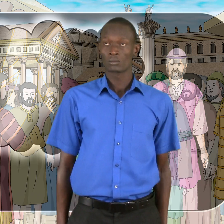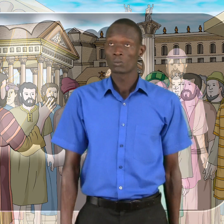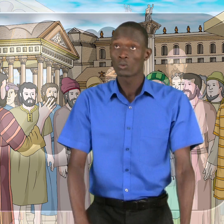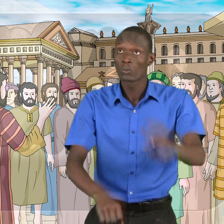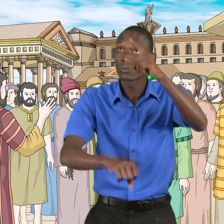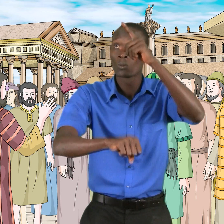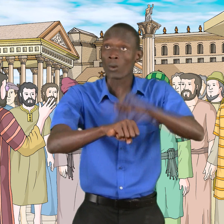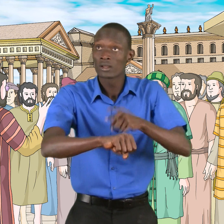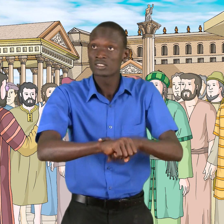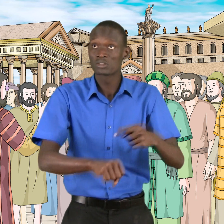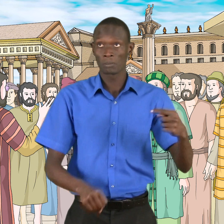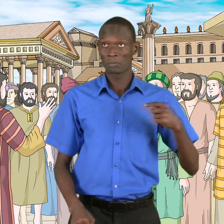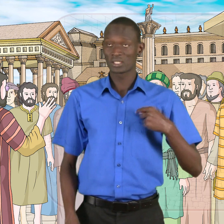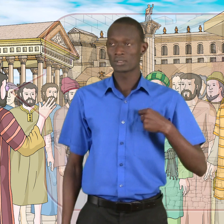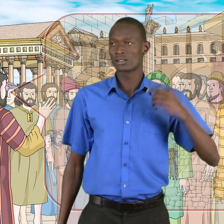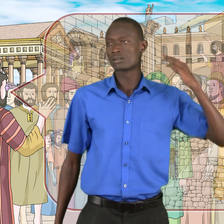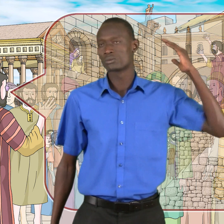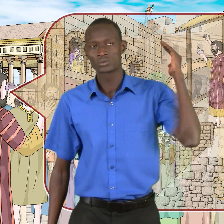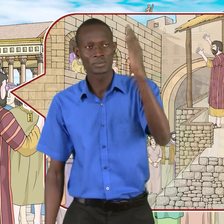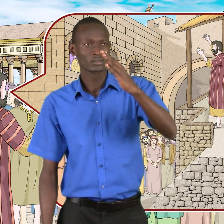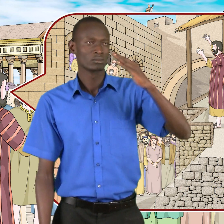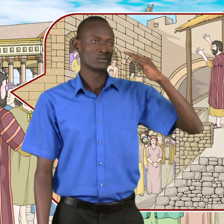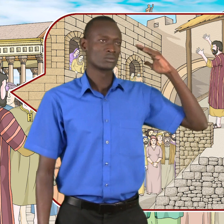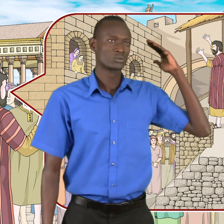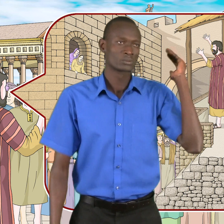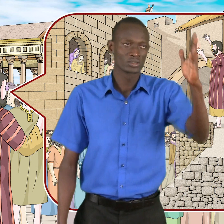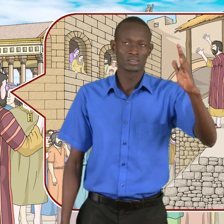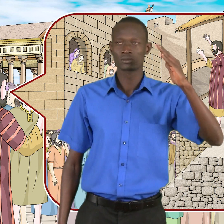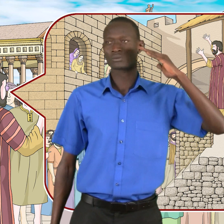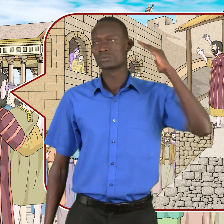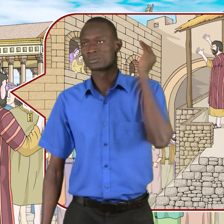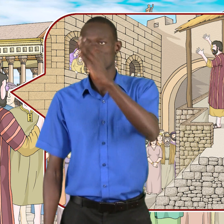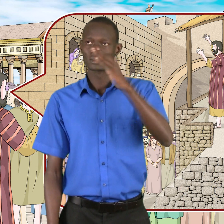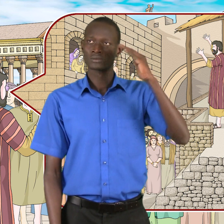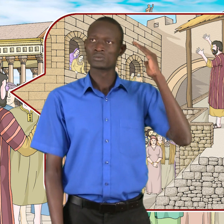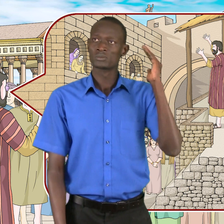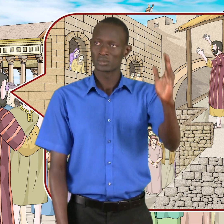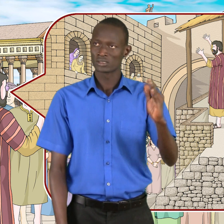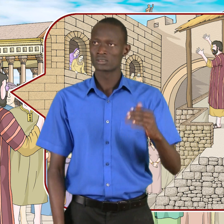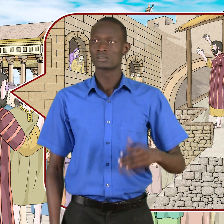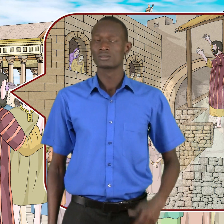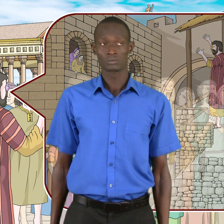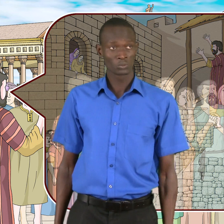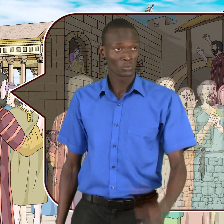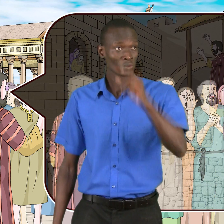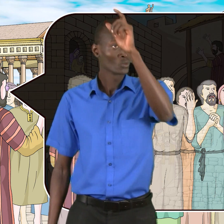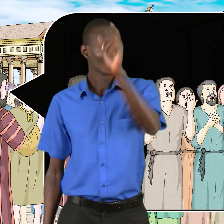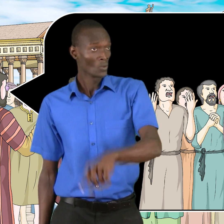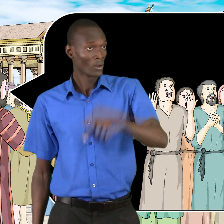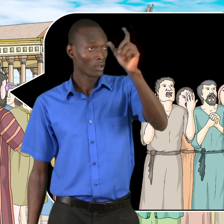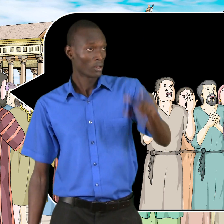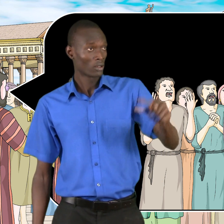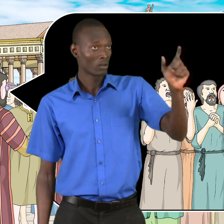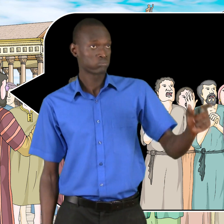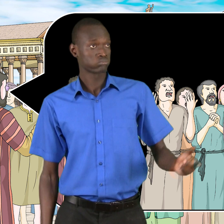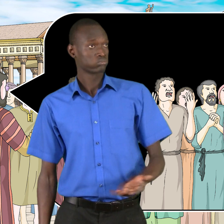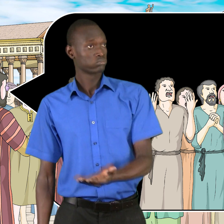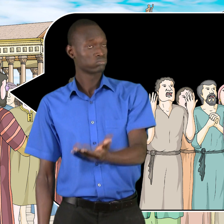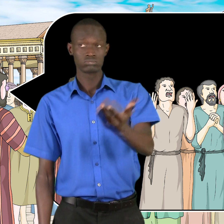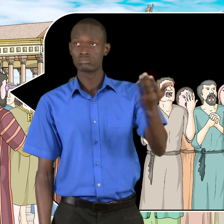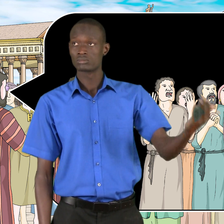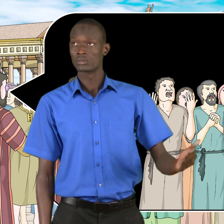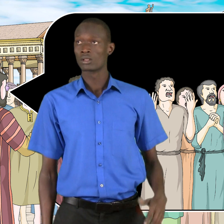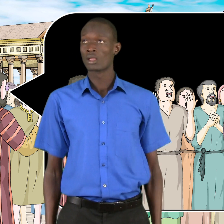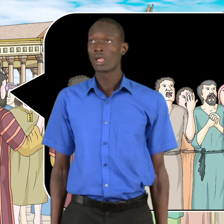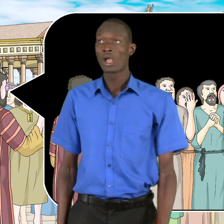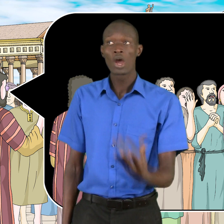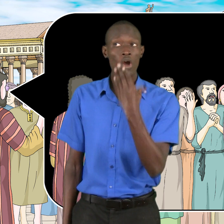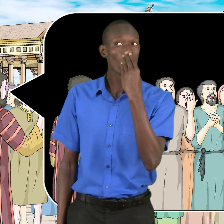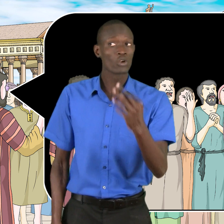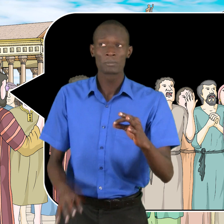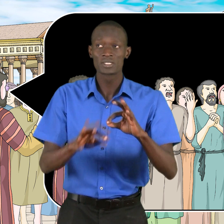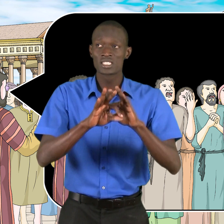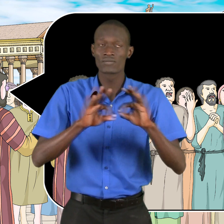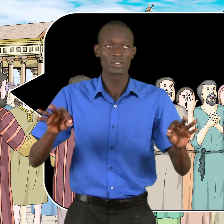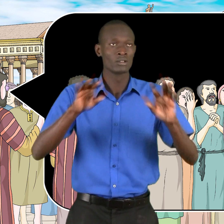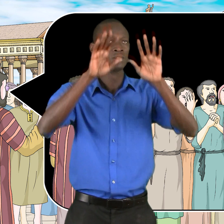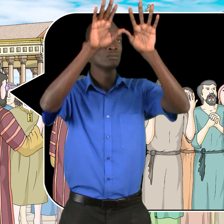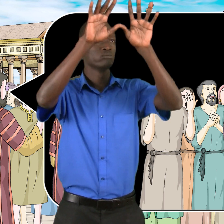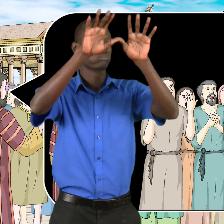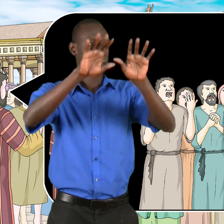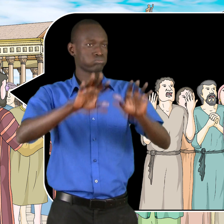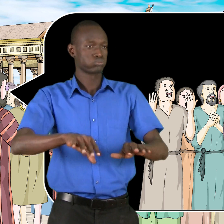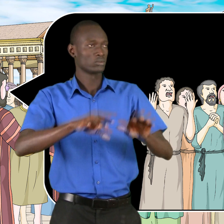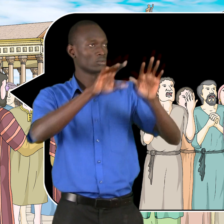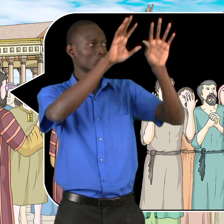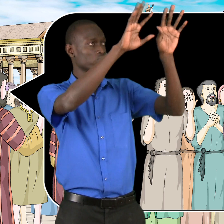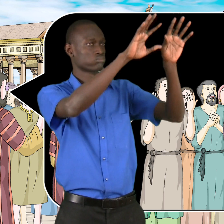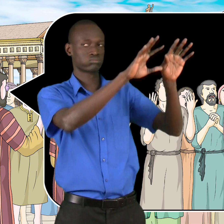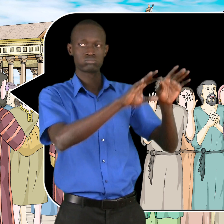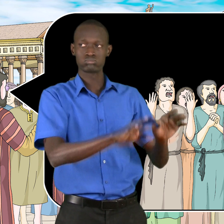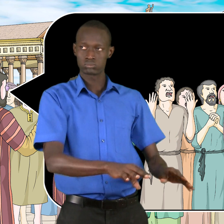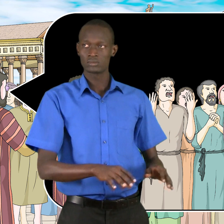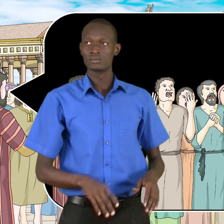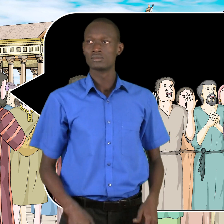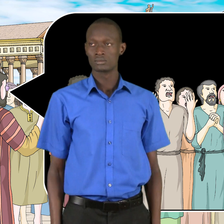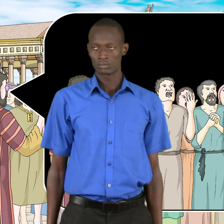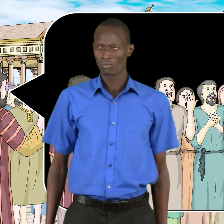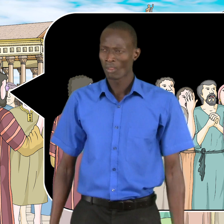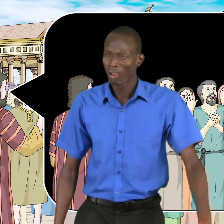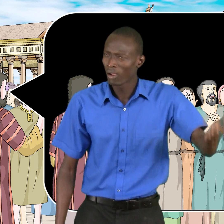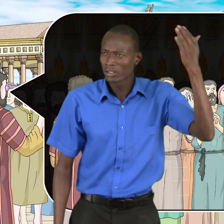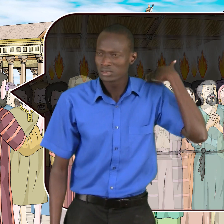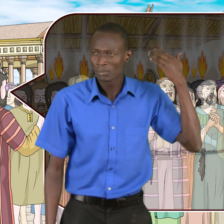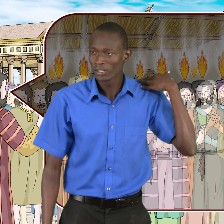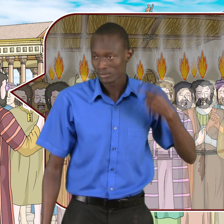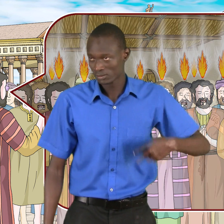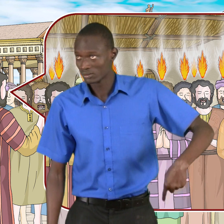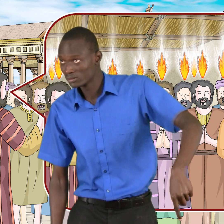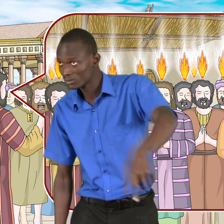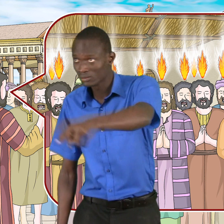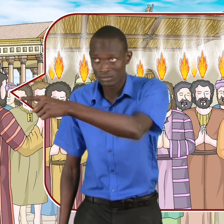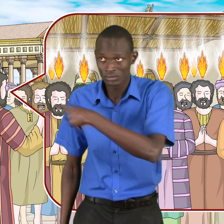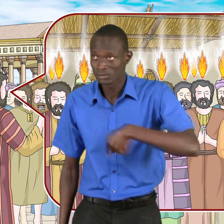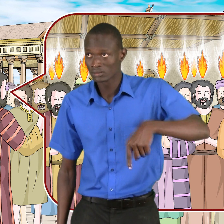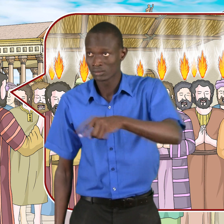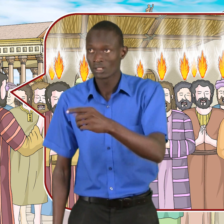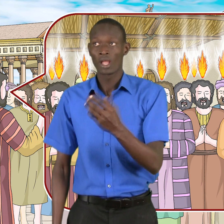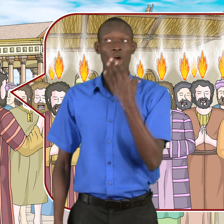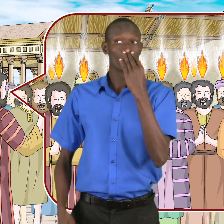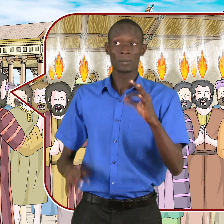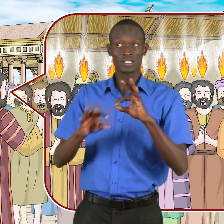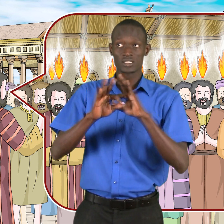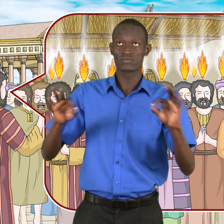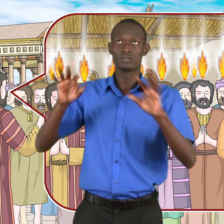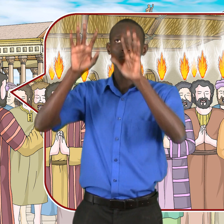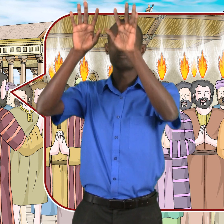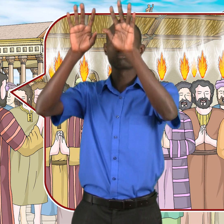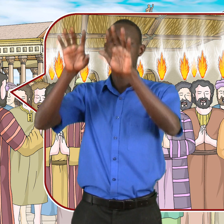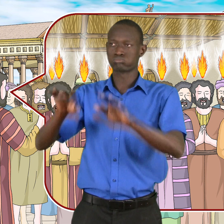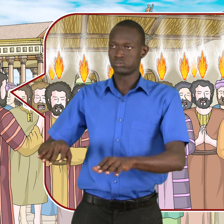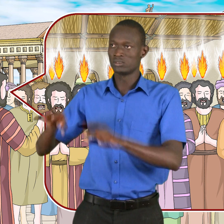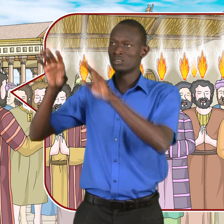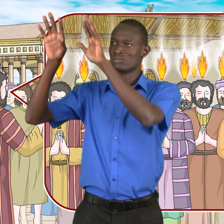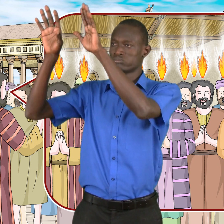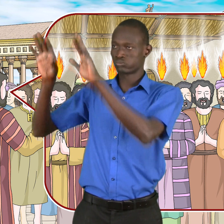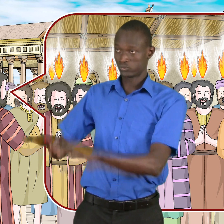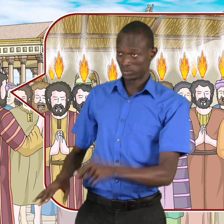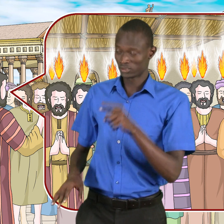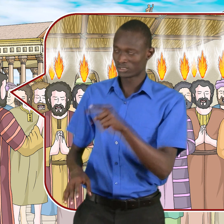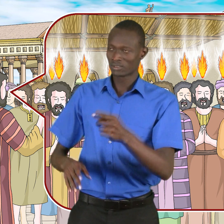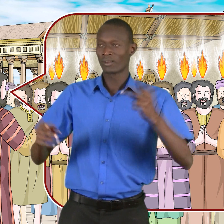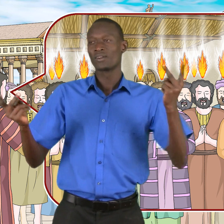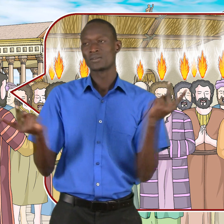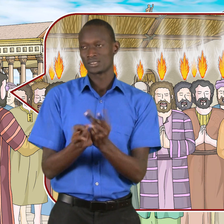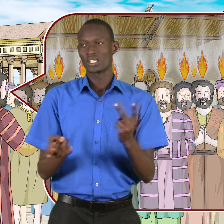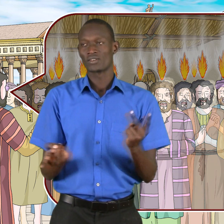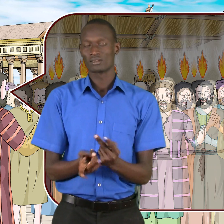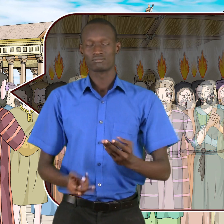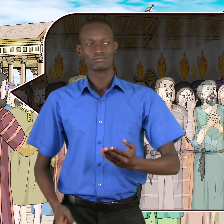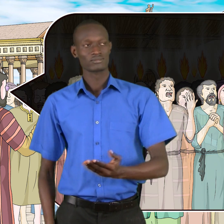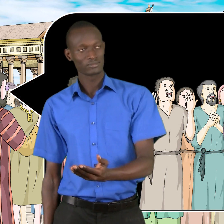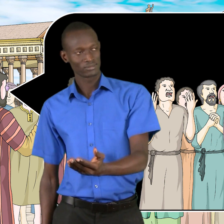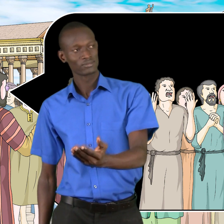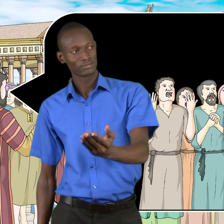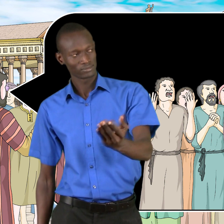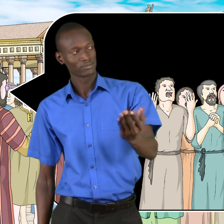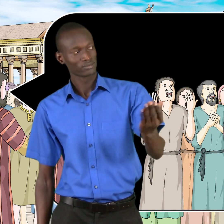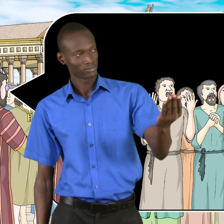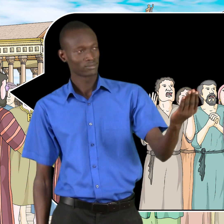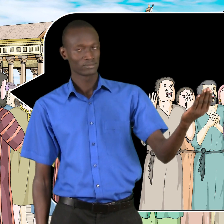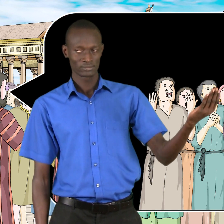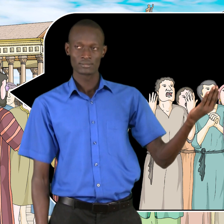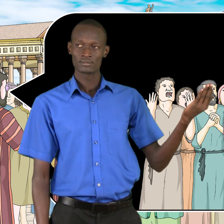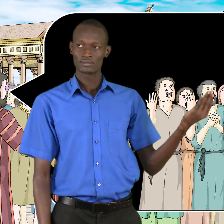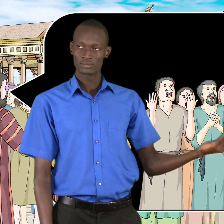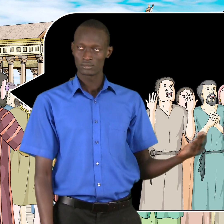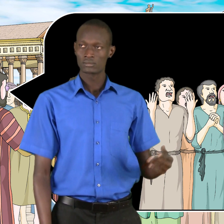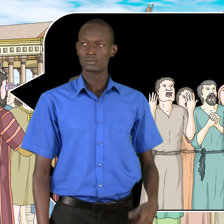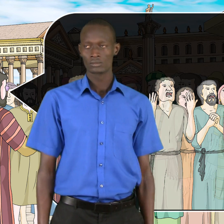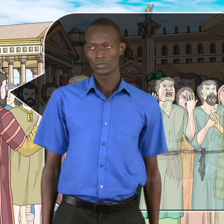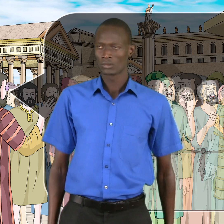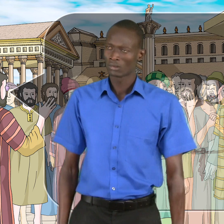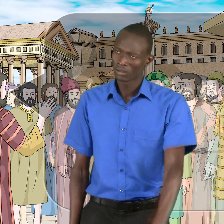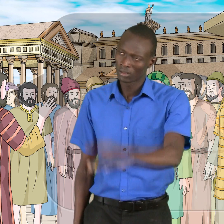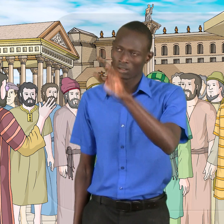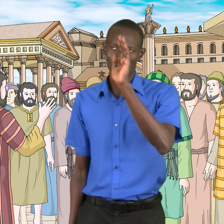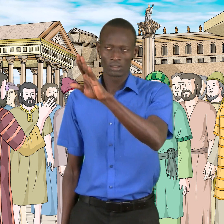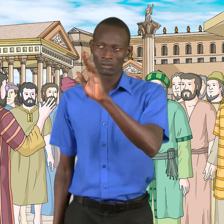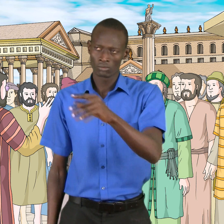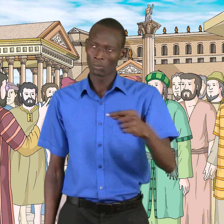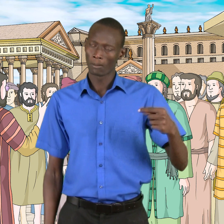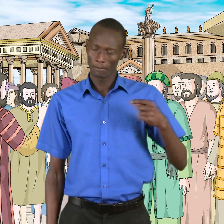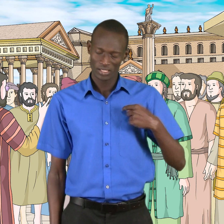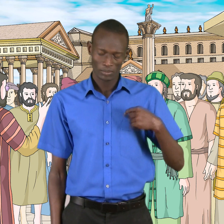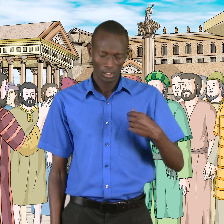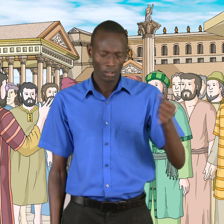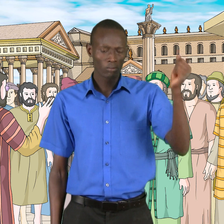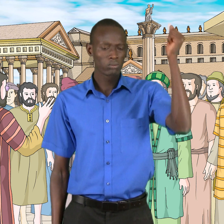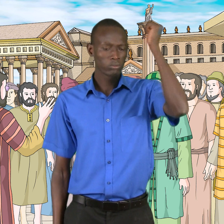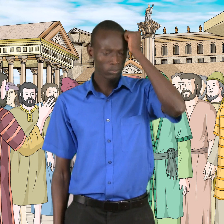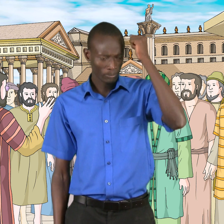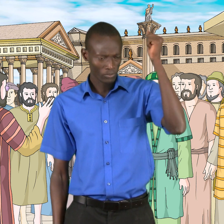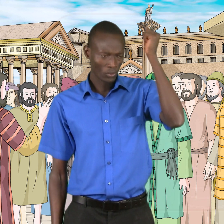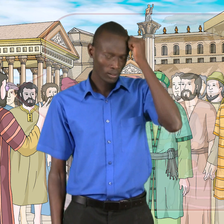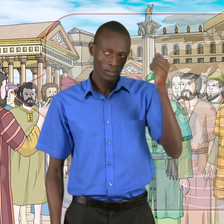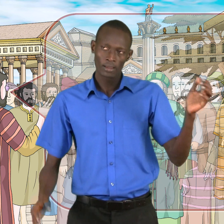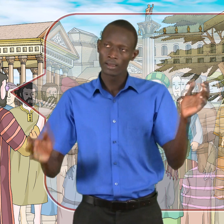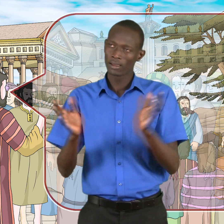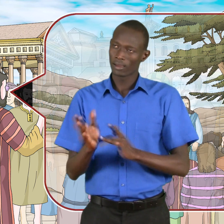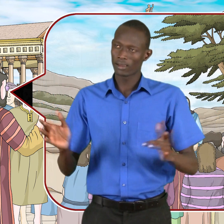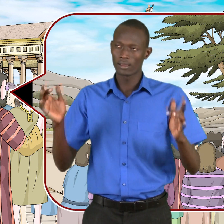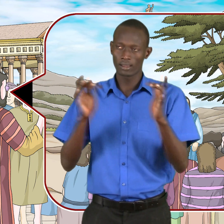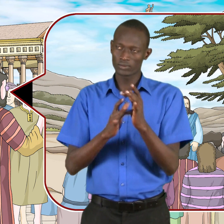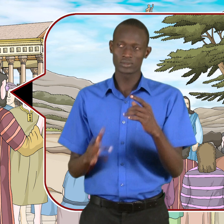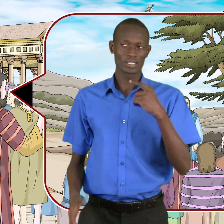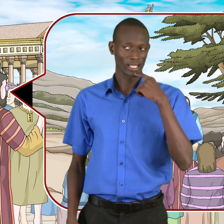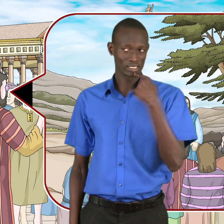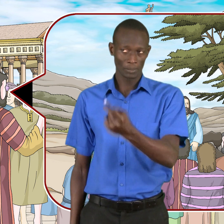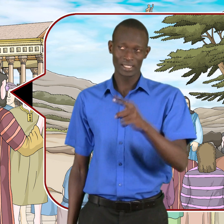As I began to speak, the Holy Spirit fell upon them, just as He had fallen upon us at the beginning.